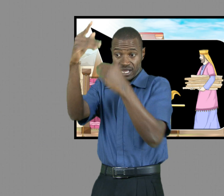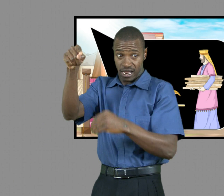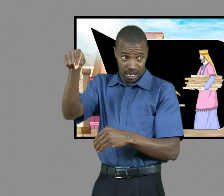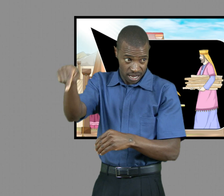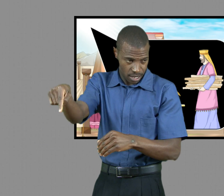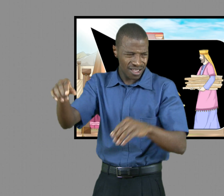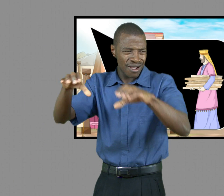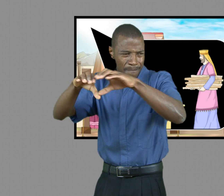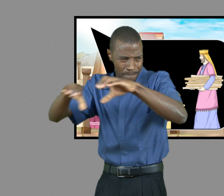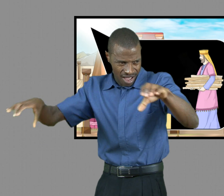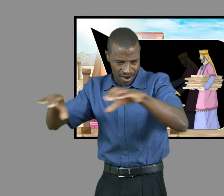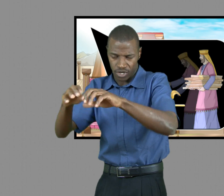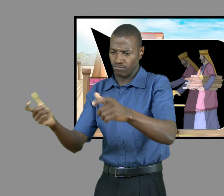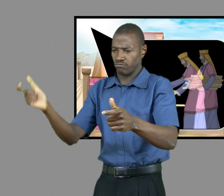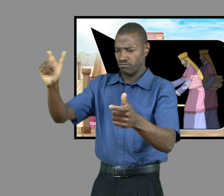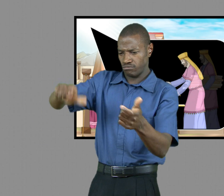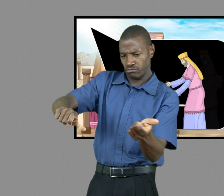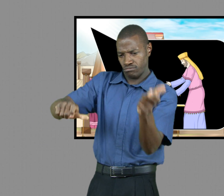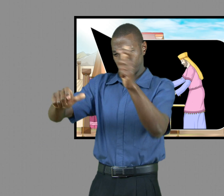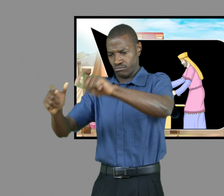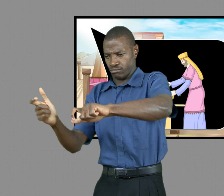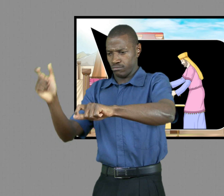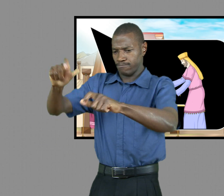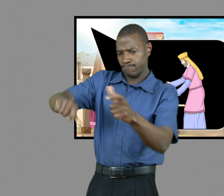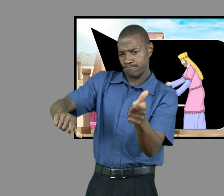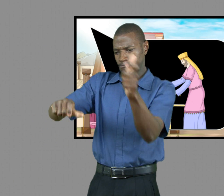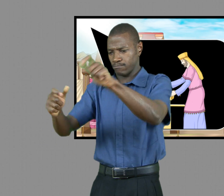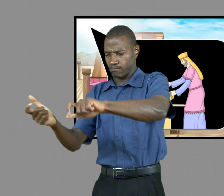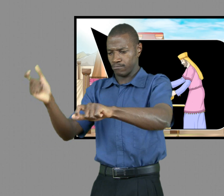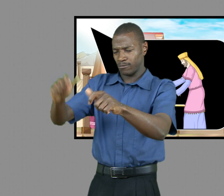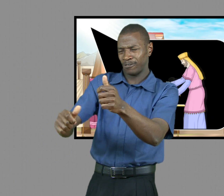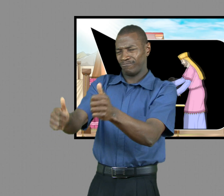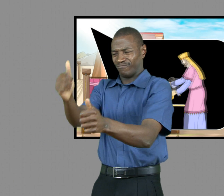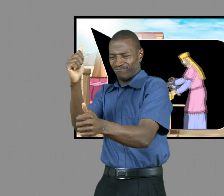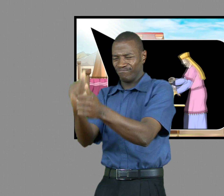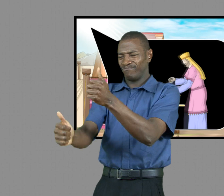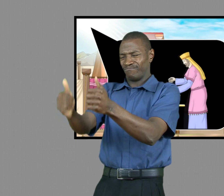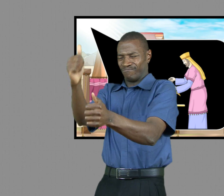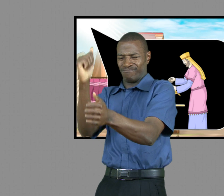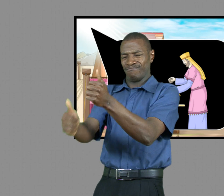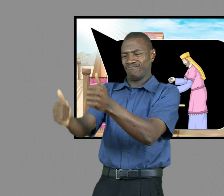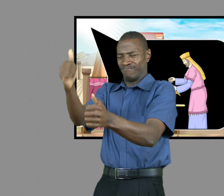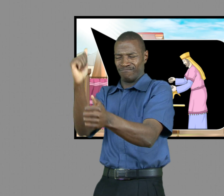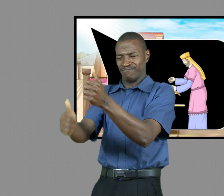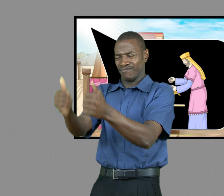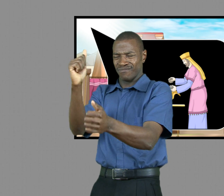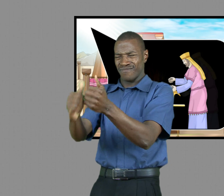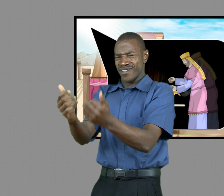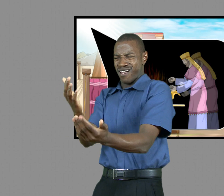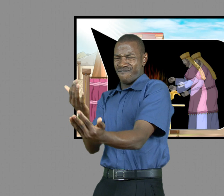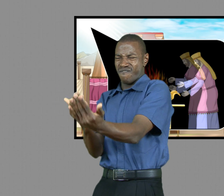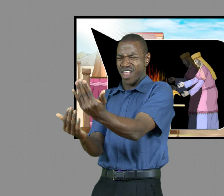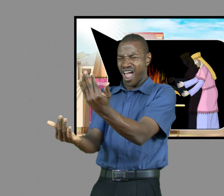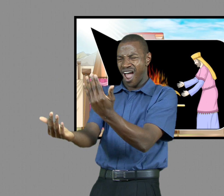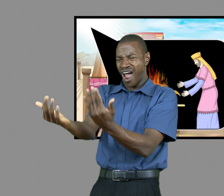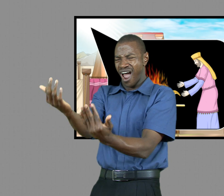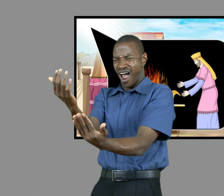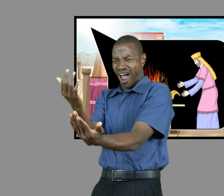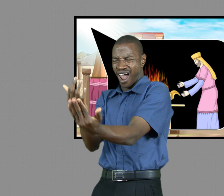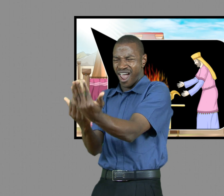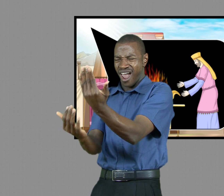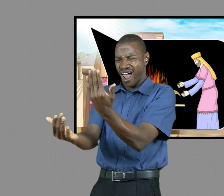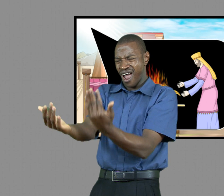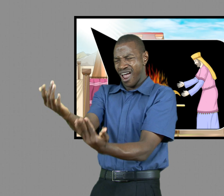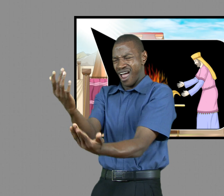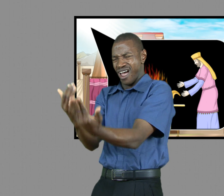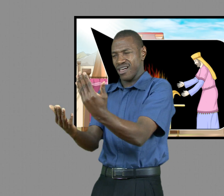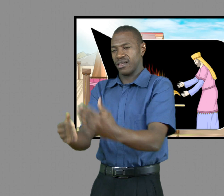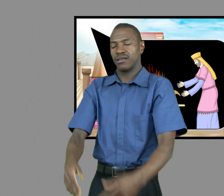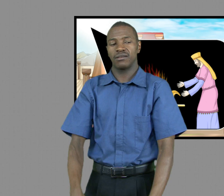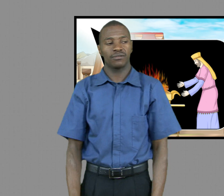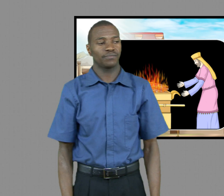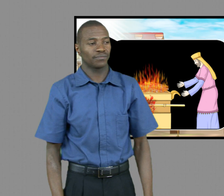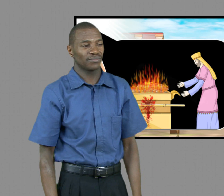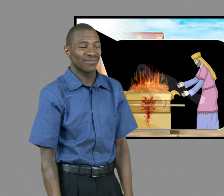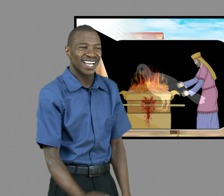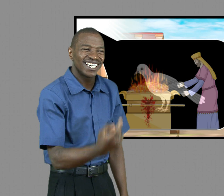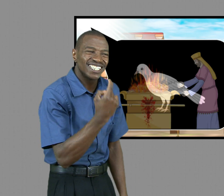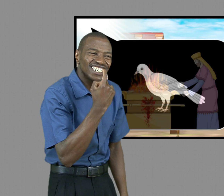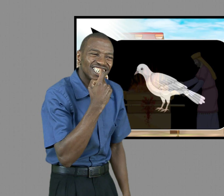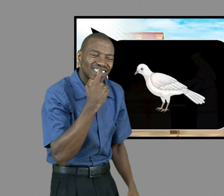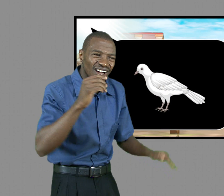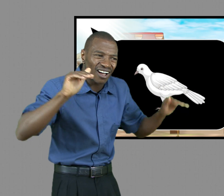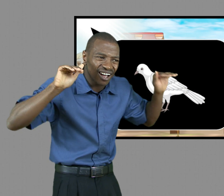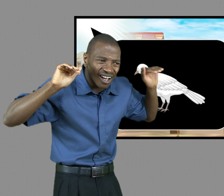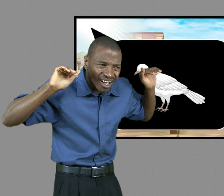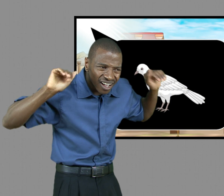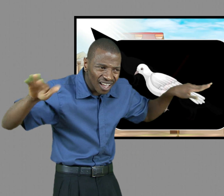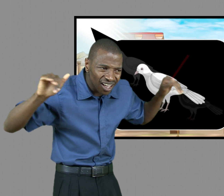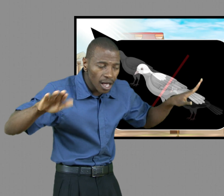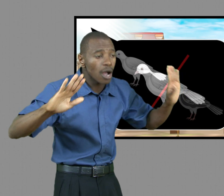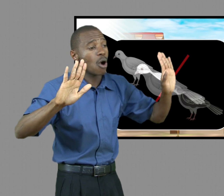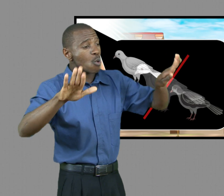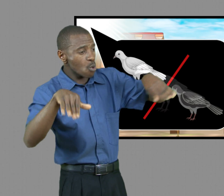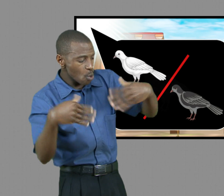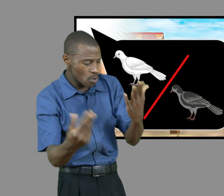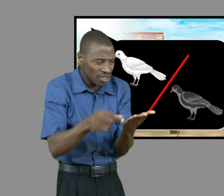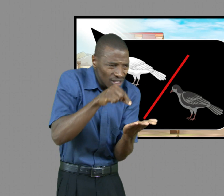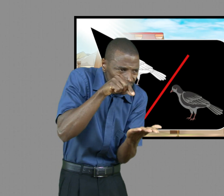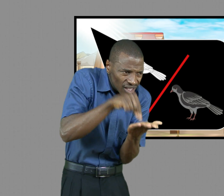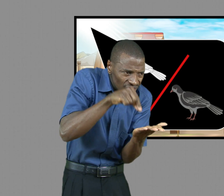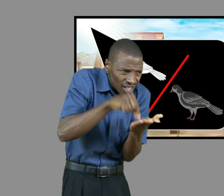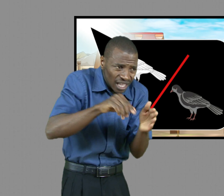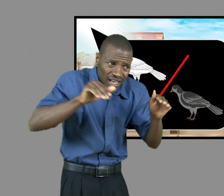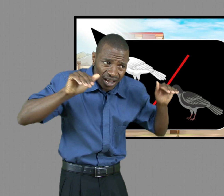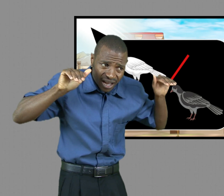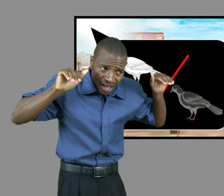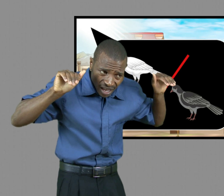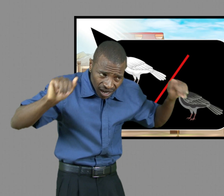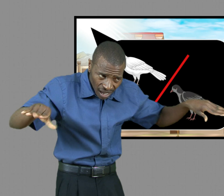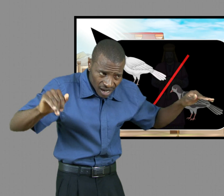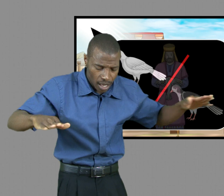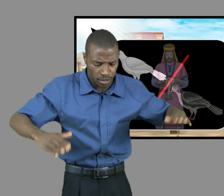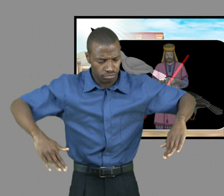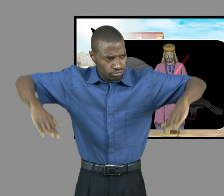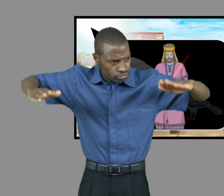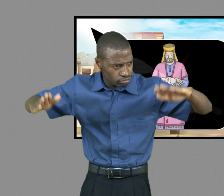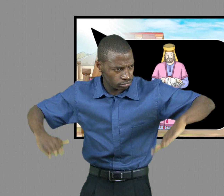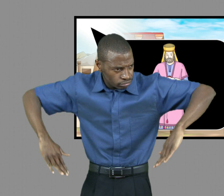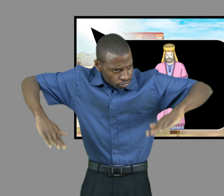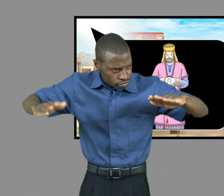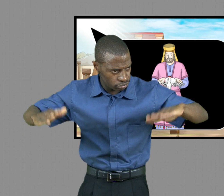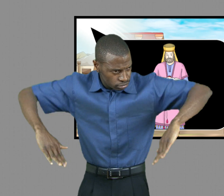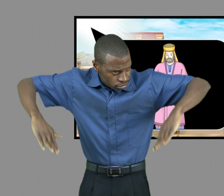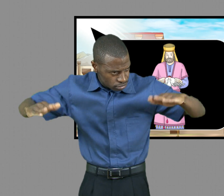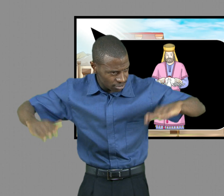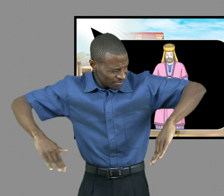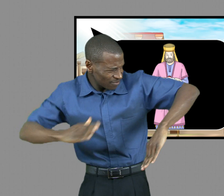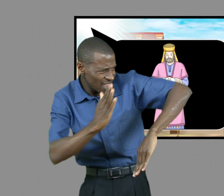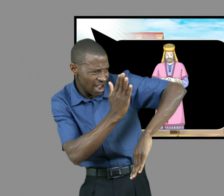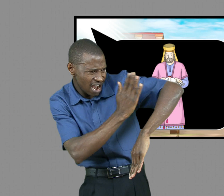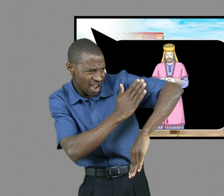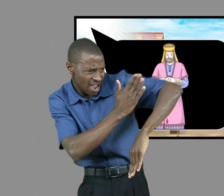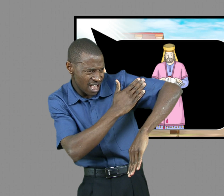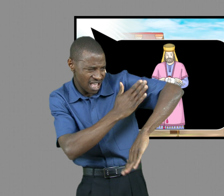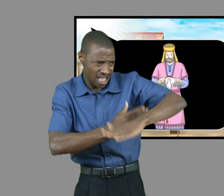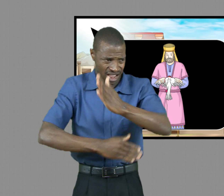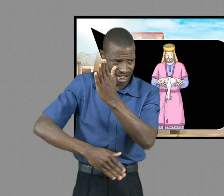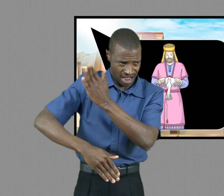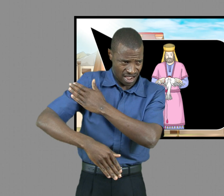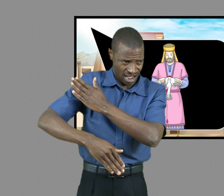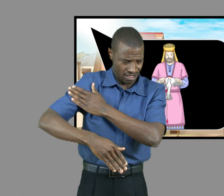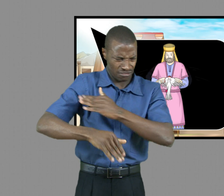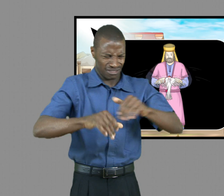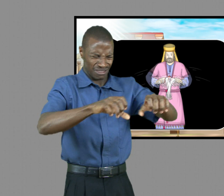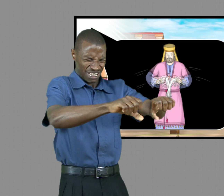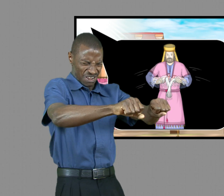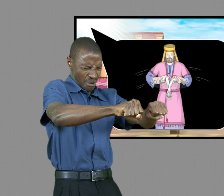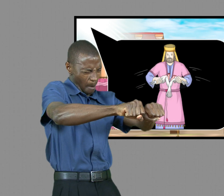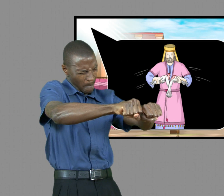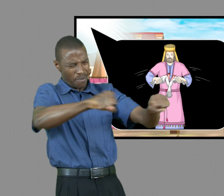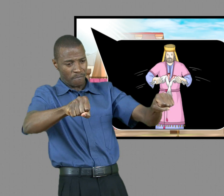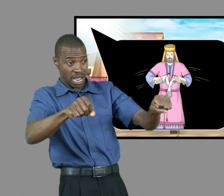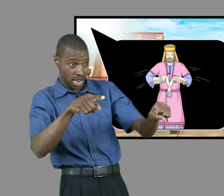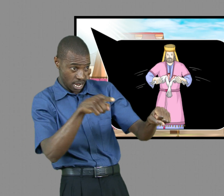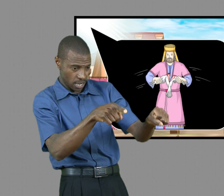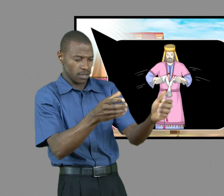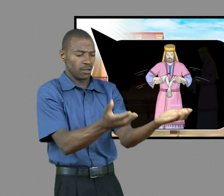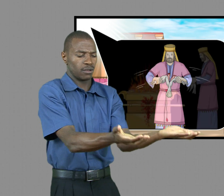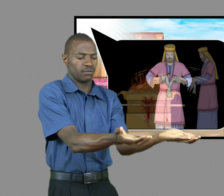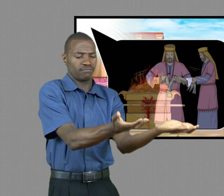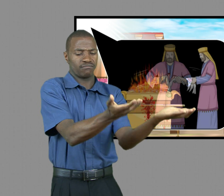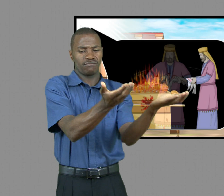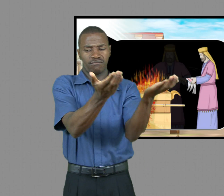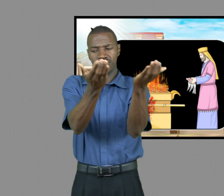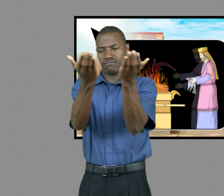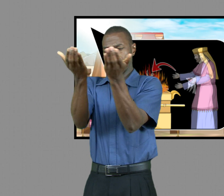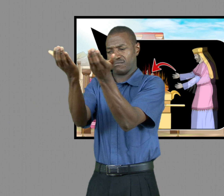He shall tear it open by its wings, without dividing the bird completely.